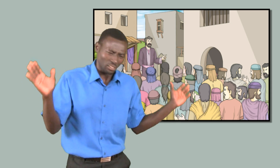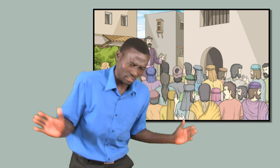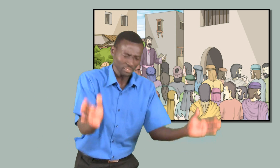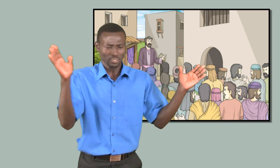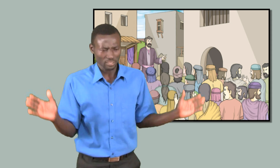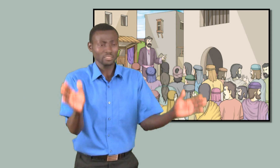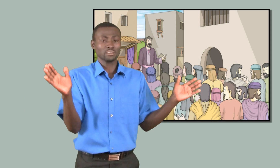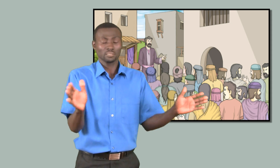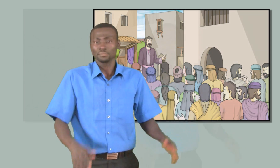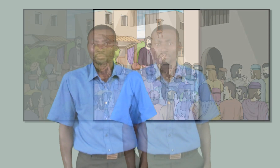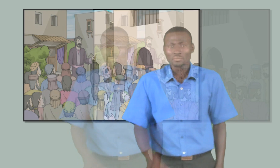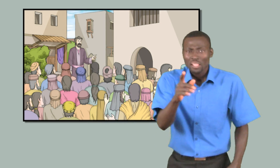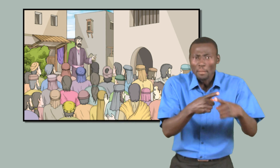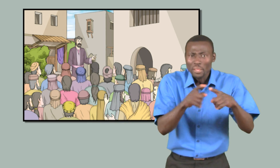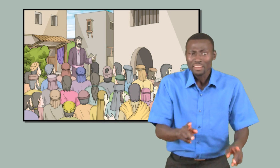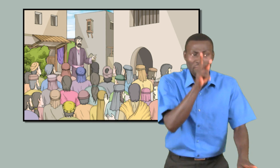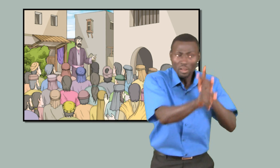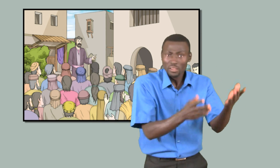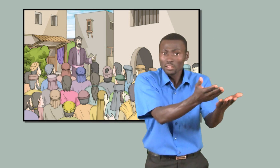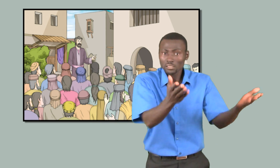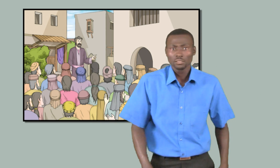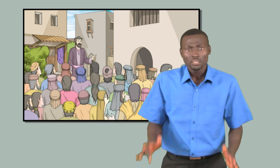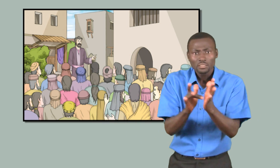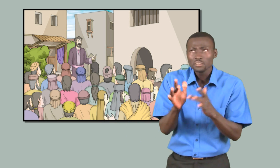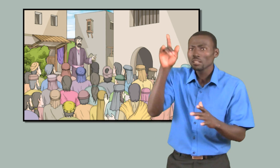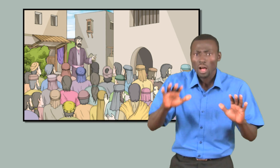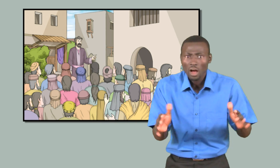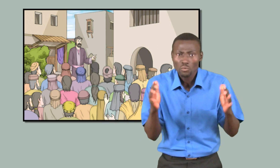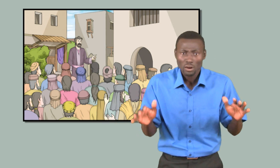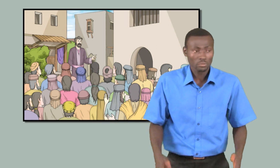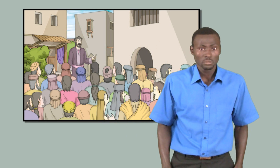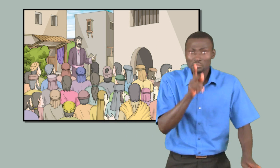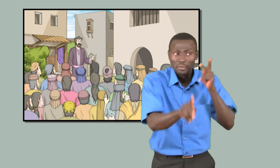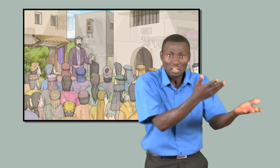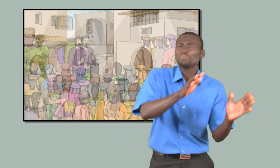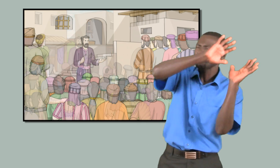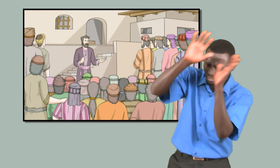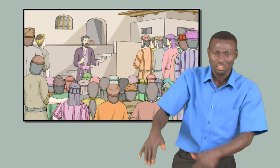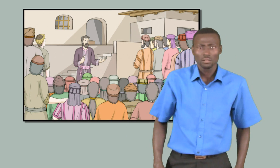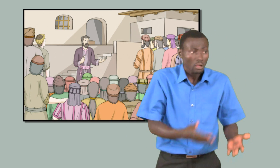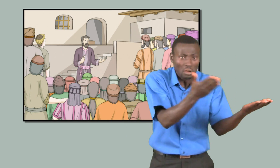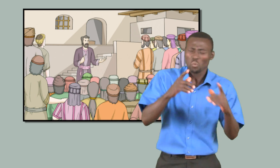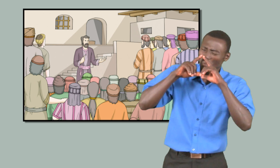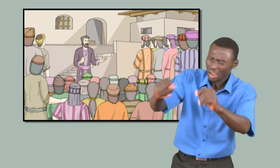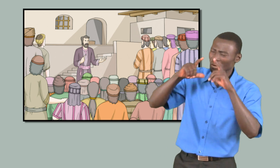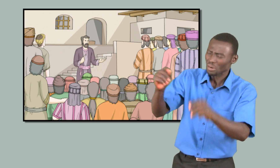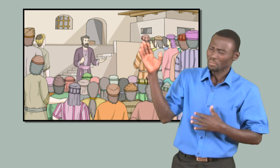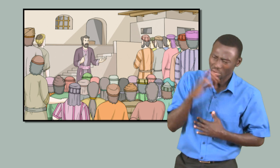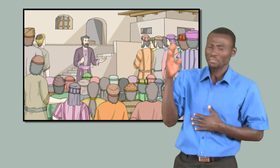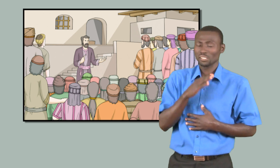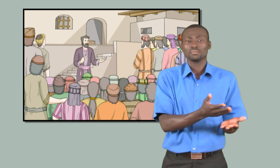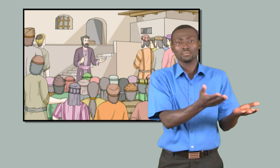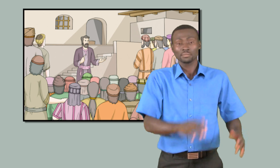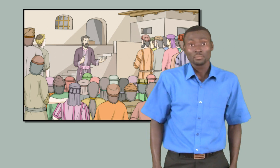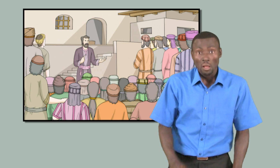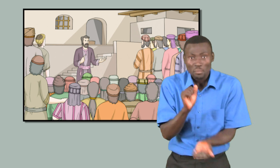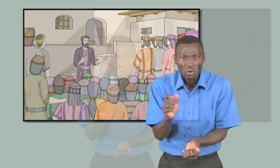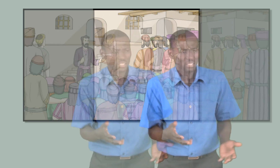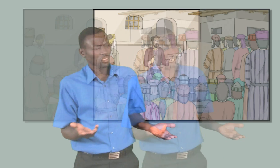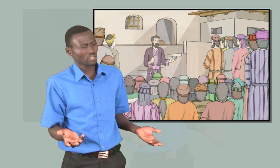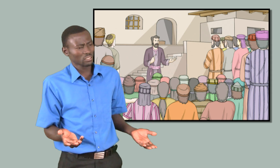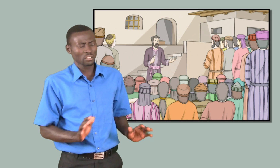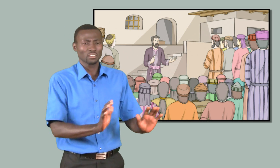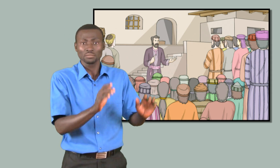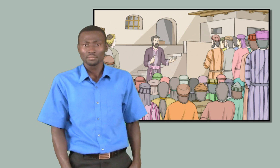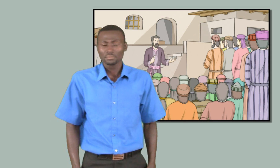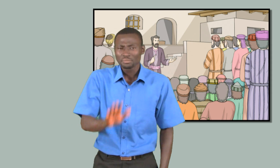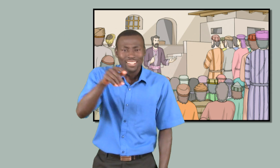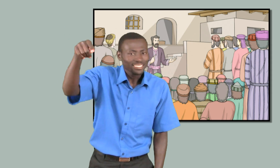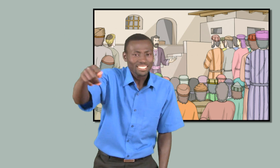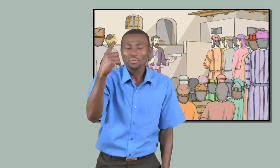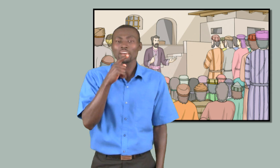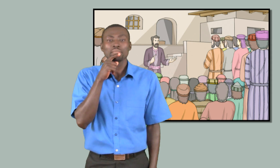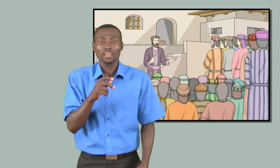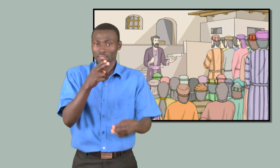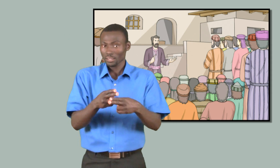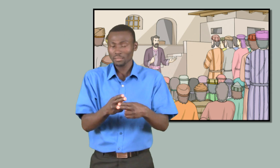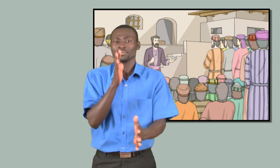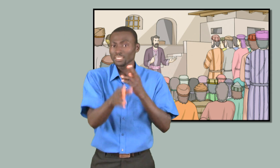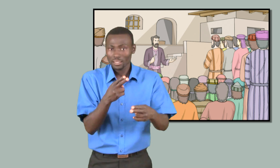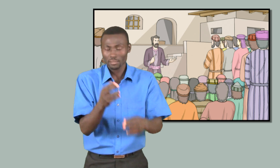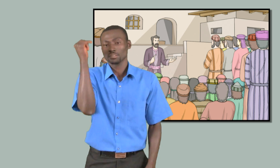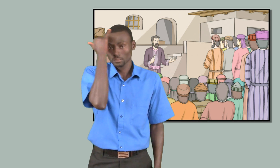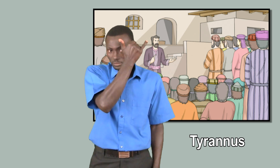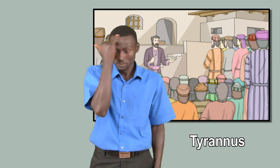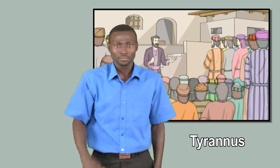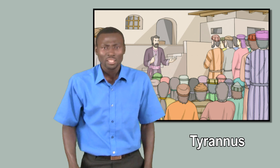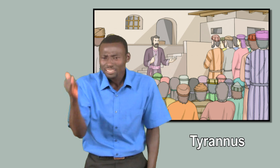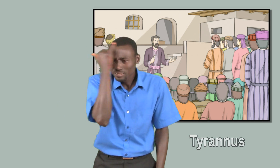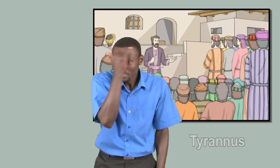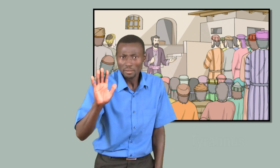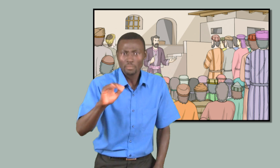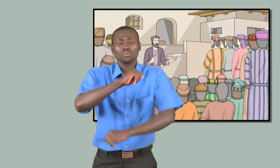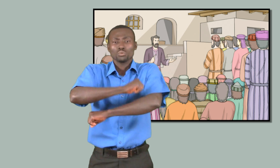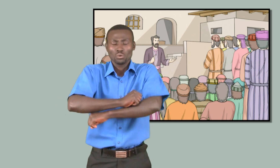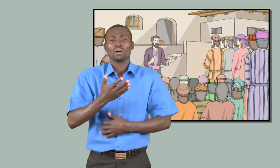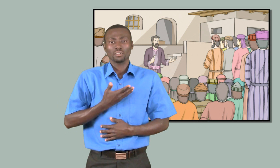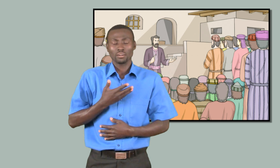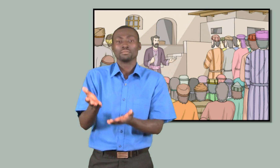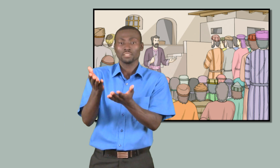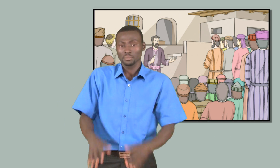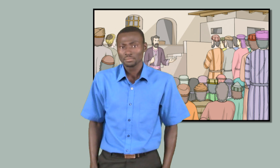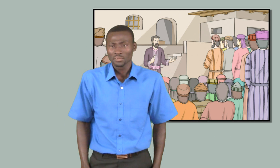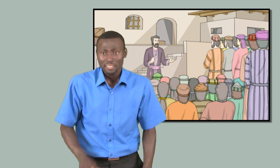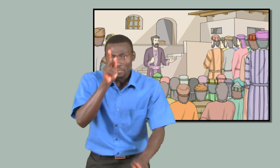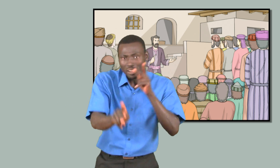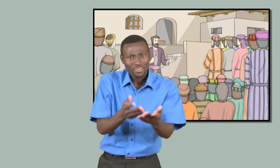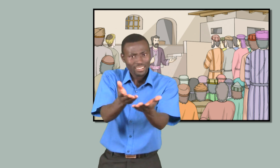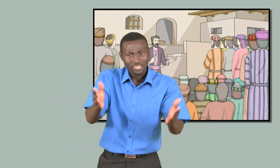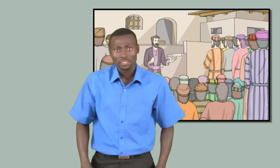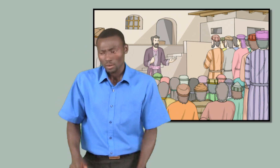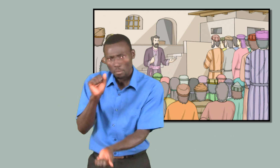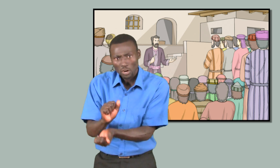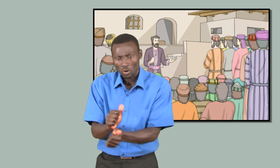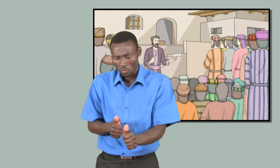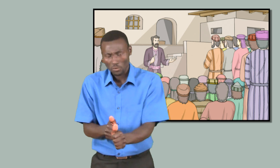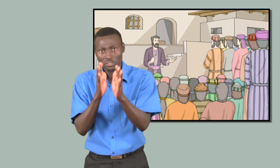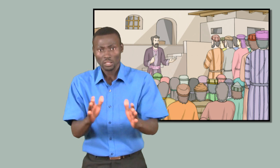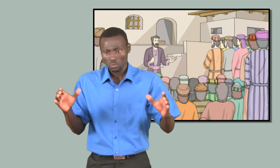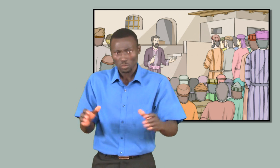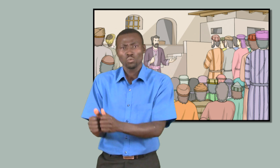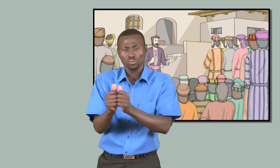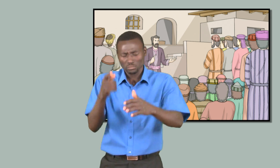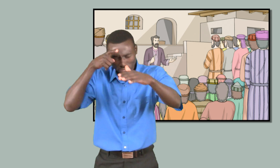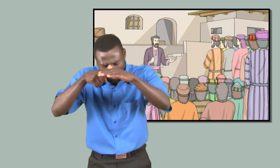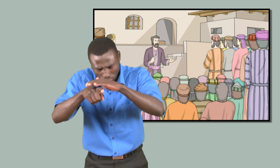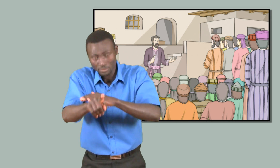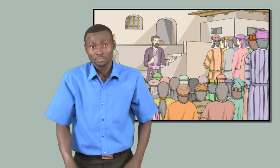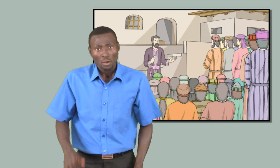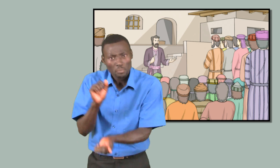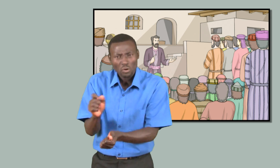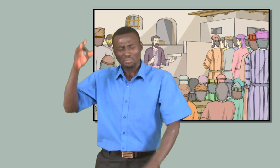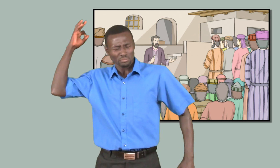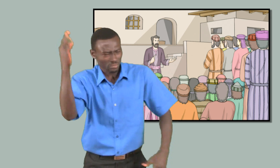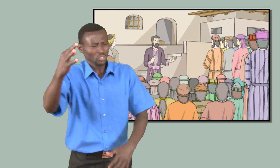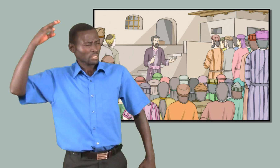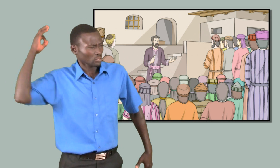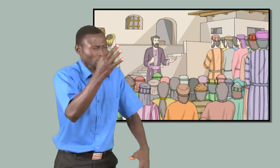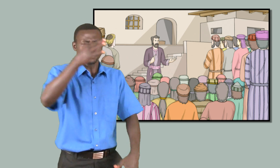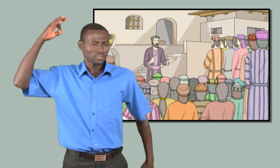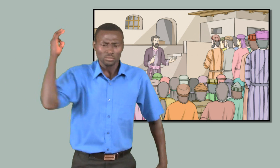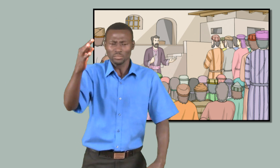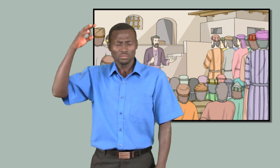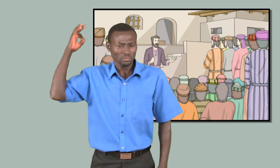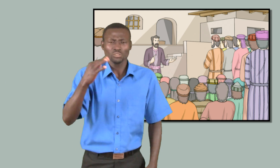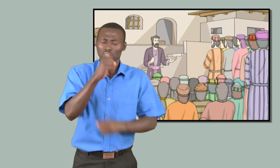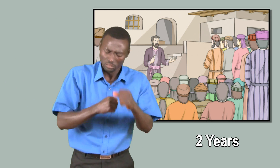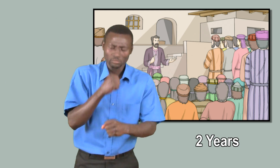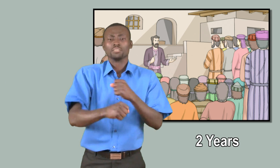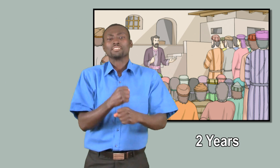But when some of them stubbornly refused to believe and publicly maligned the Way, Paul took his disciples and left the synagogue to conduct daily discussions in the lecture hall of Tyrannus.